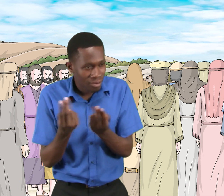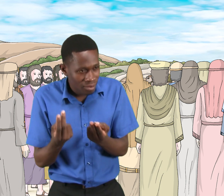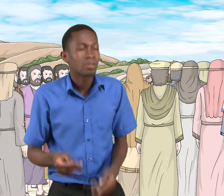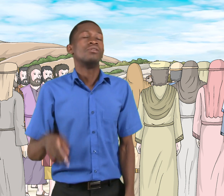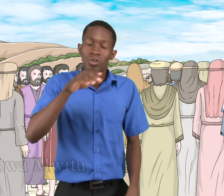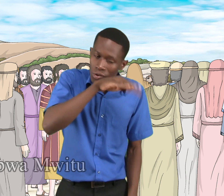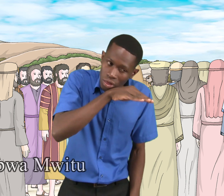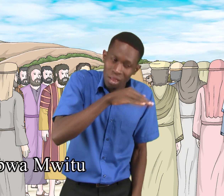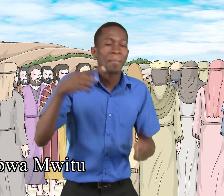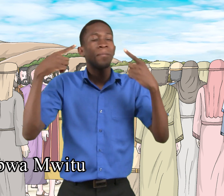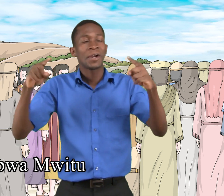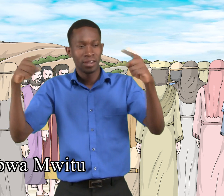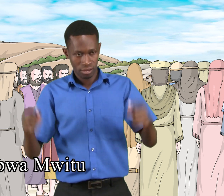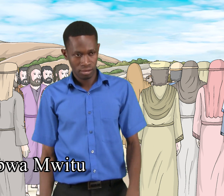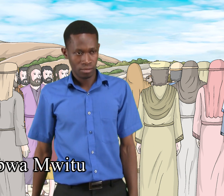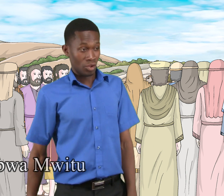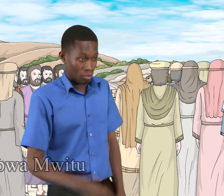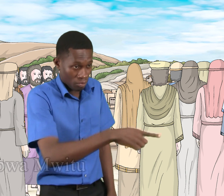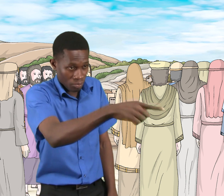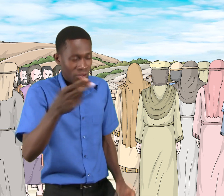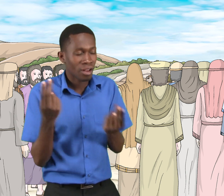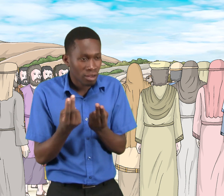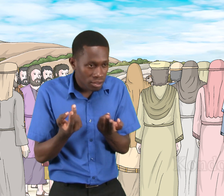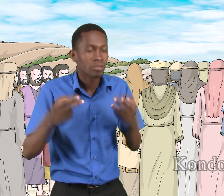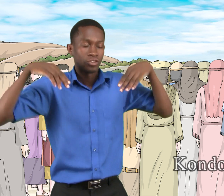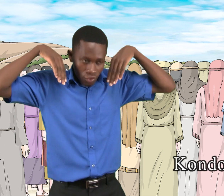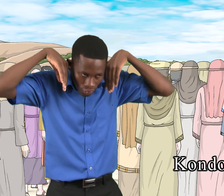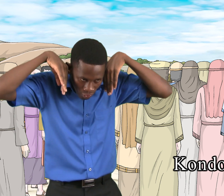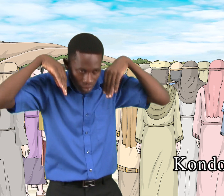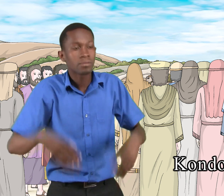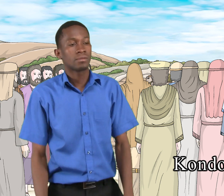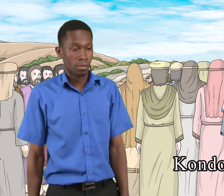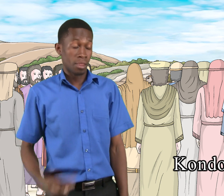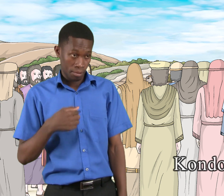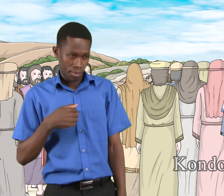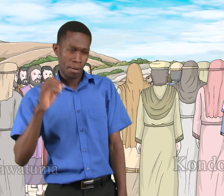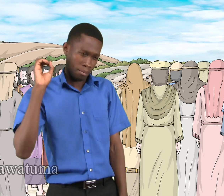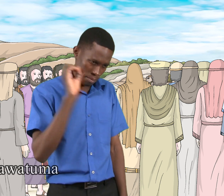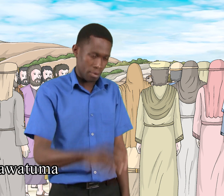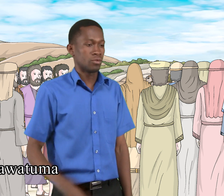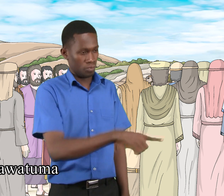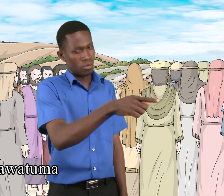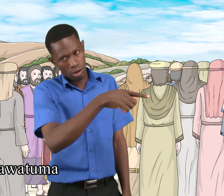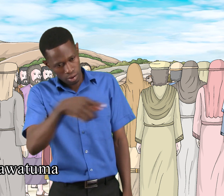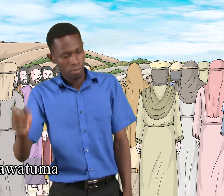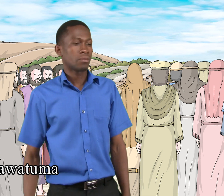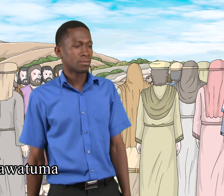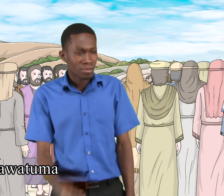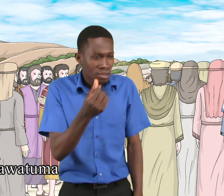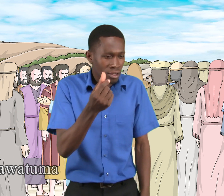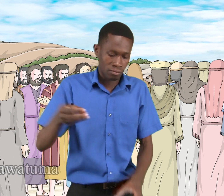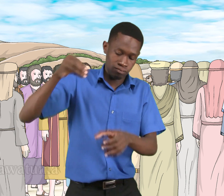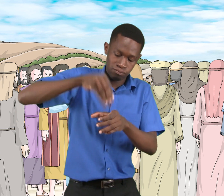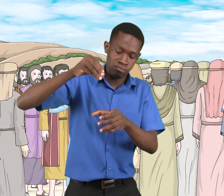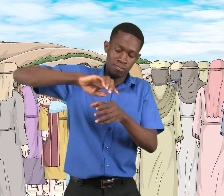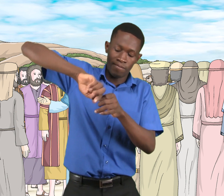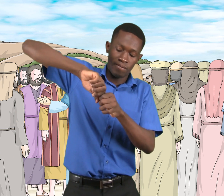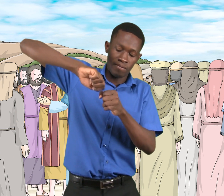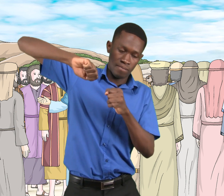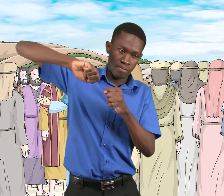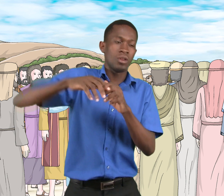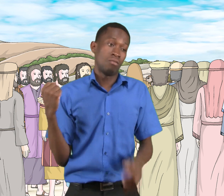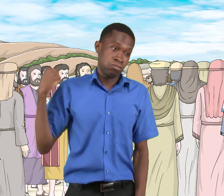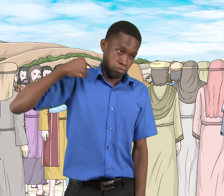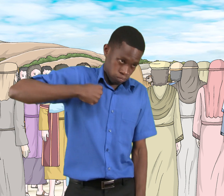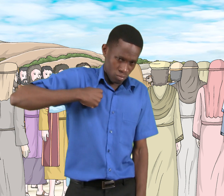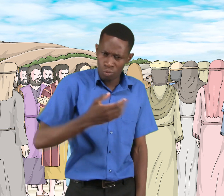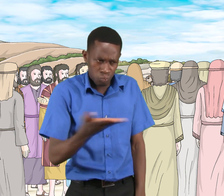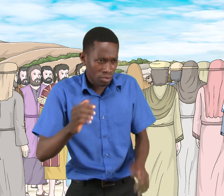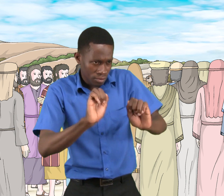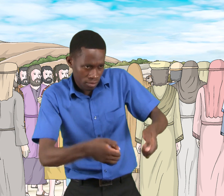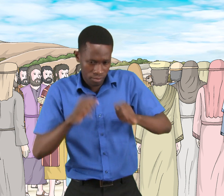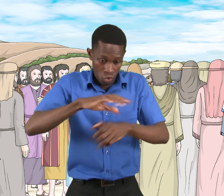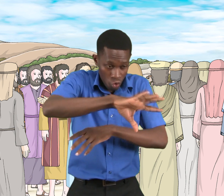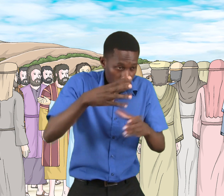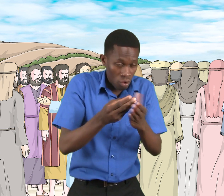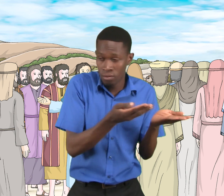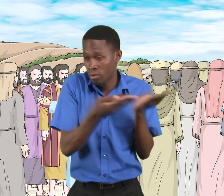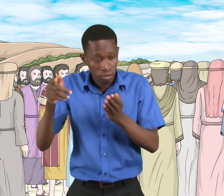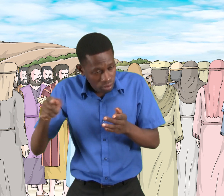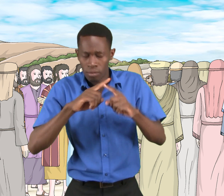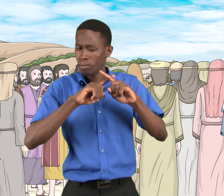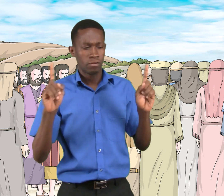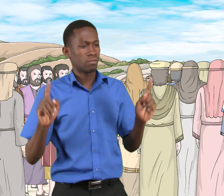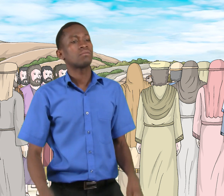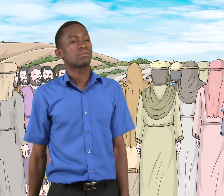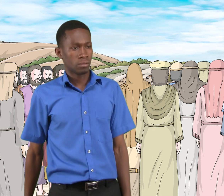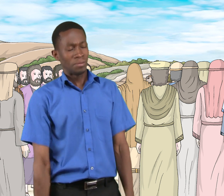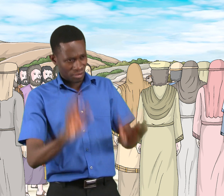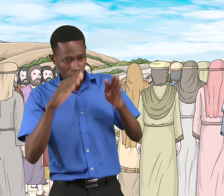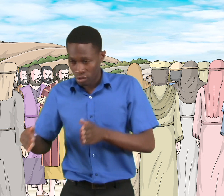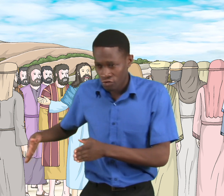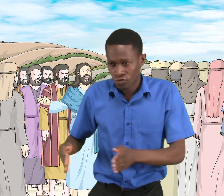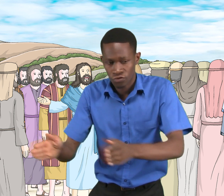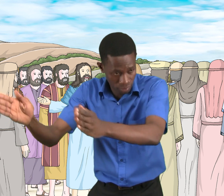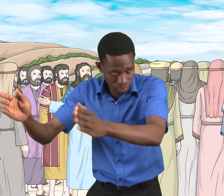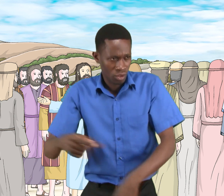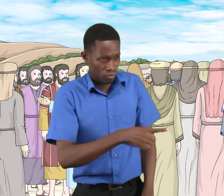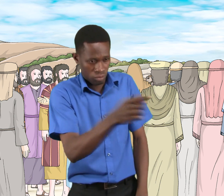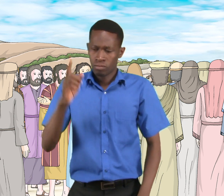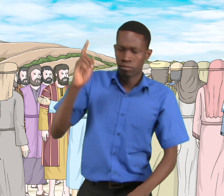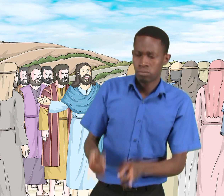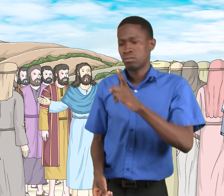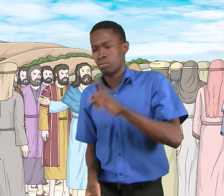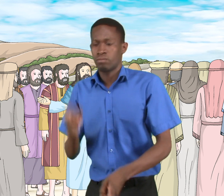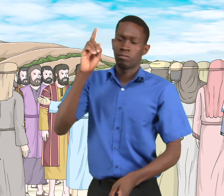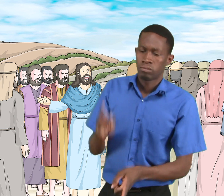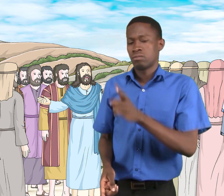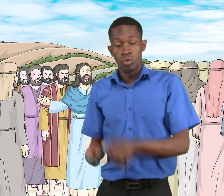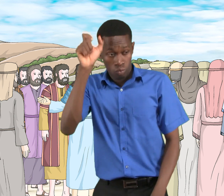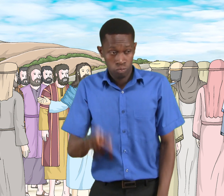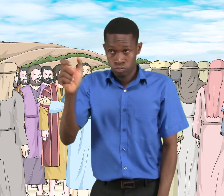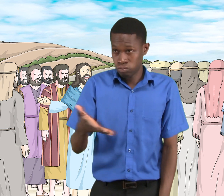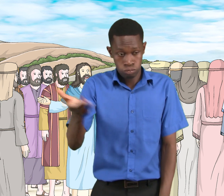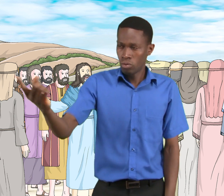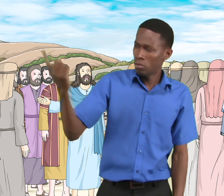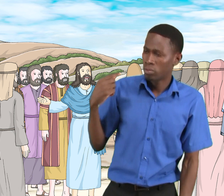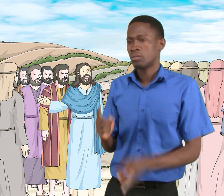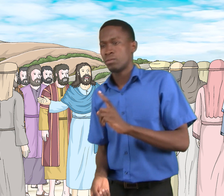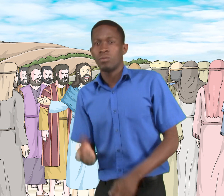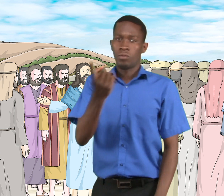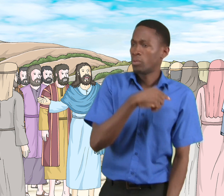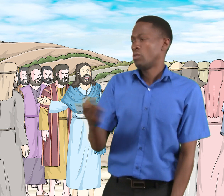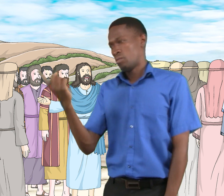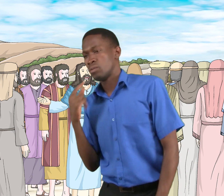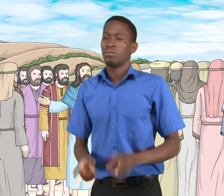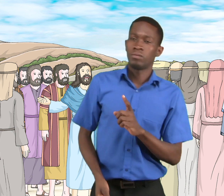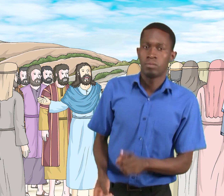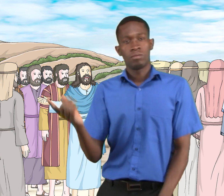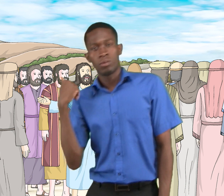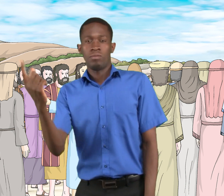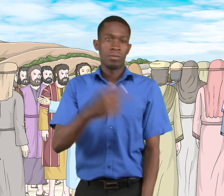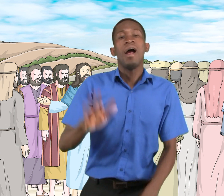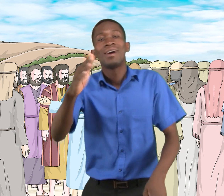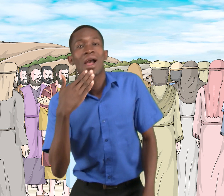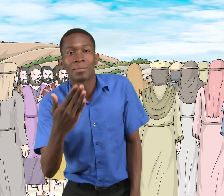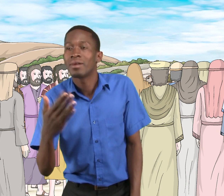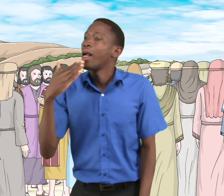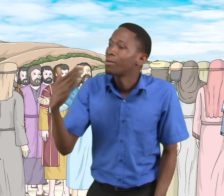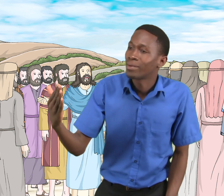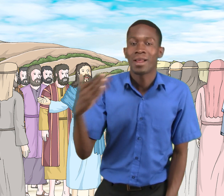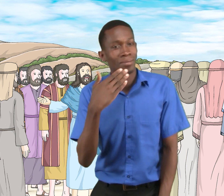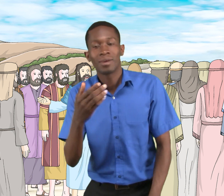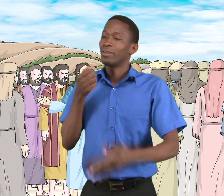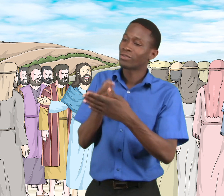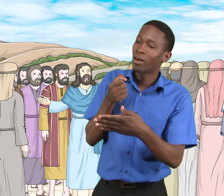I am sending you out like lambs among wolves. Carry no purse or bag or sandals. Do not greet anyone along the road.